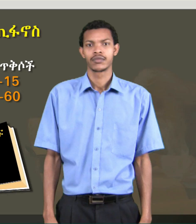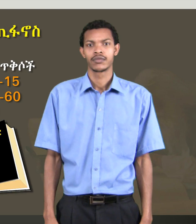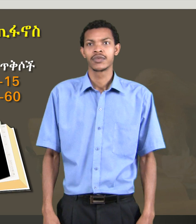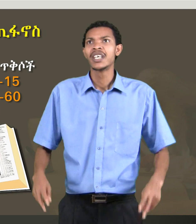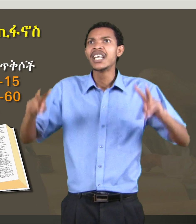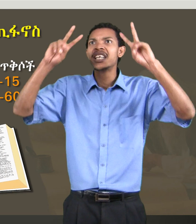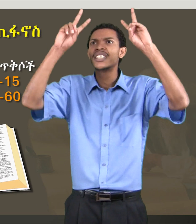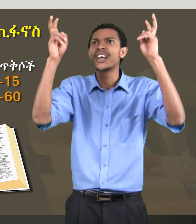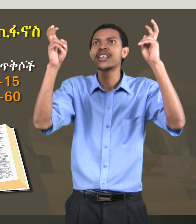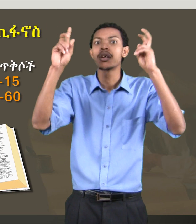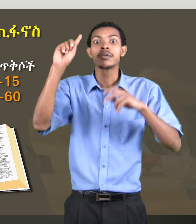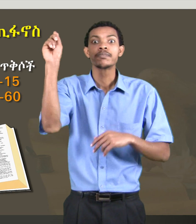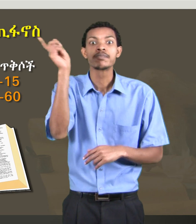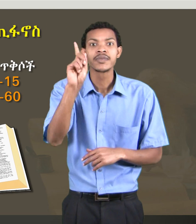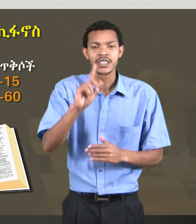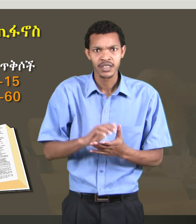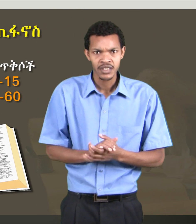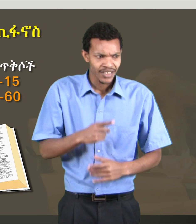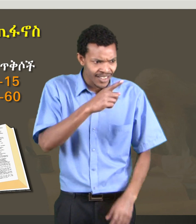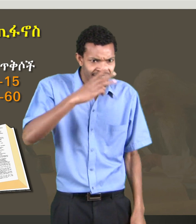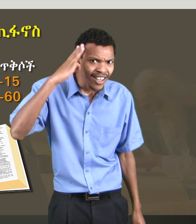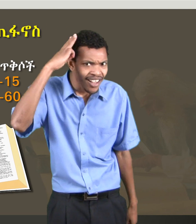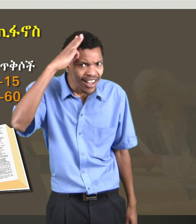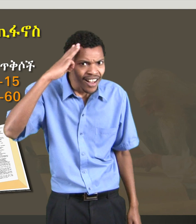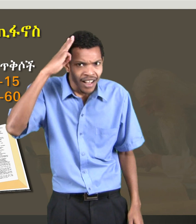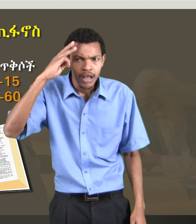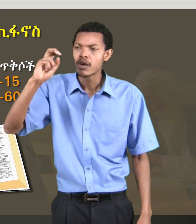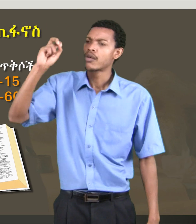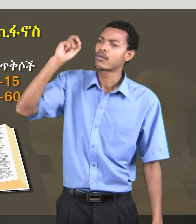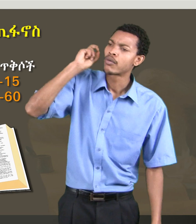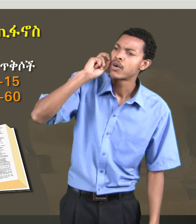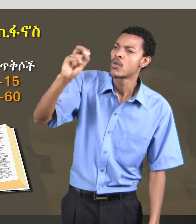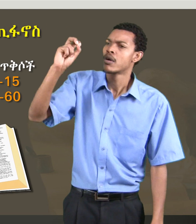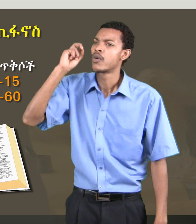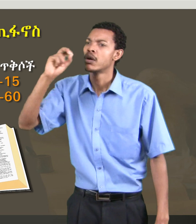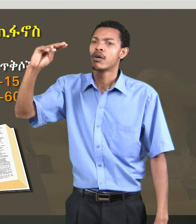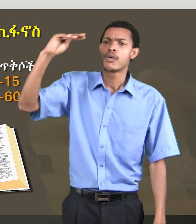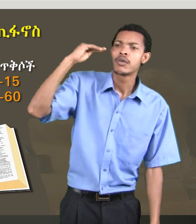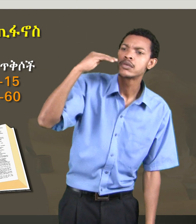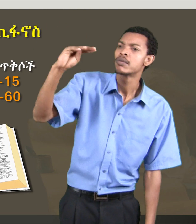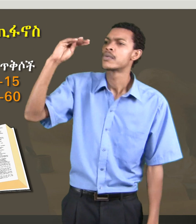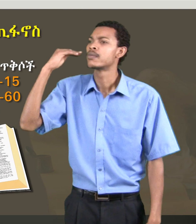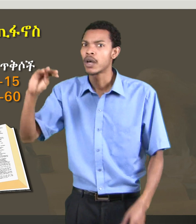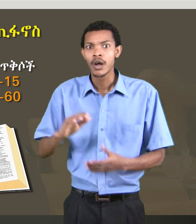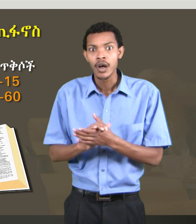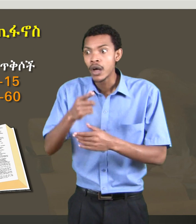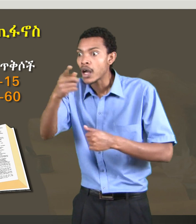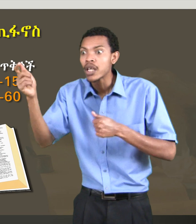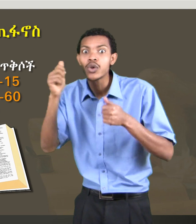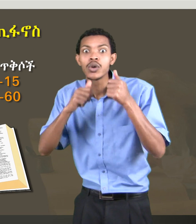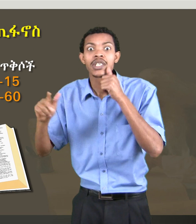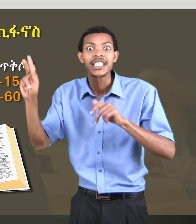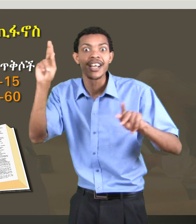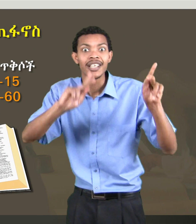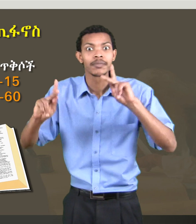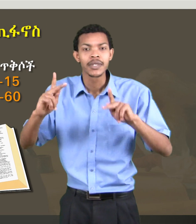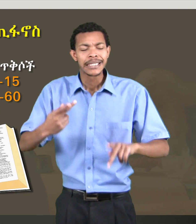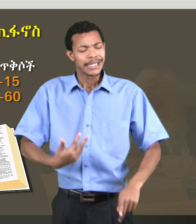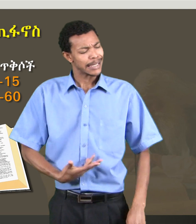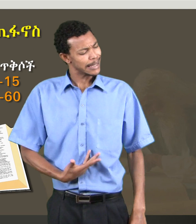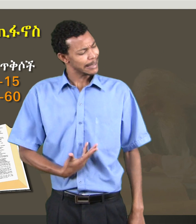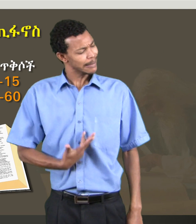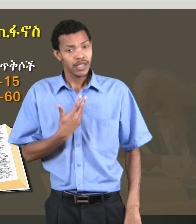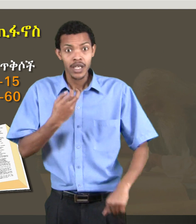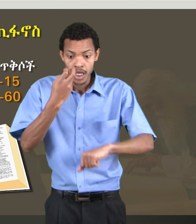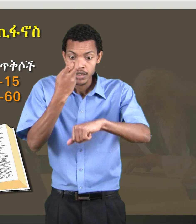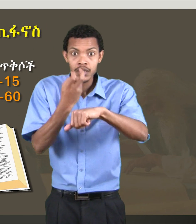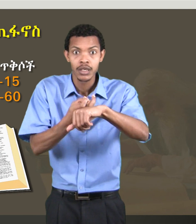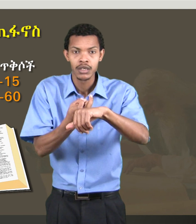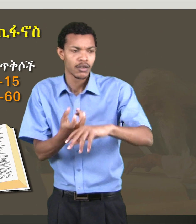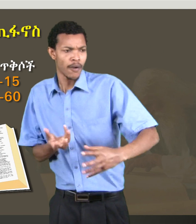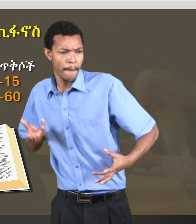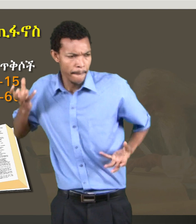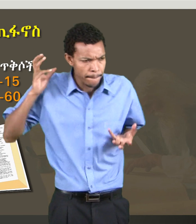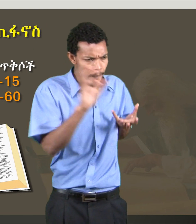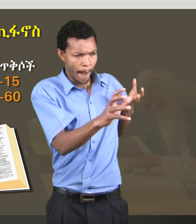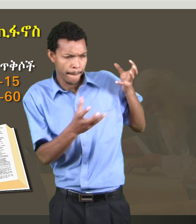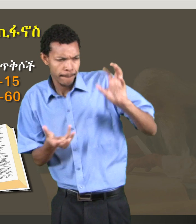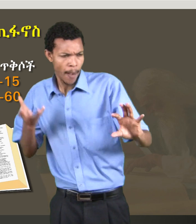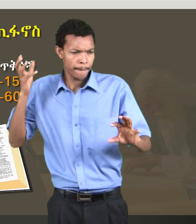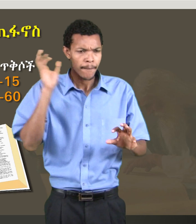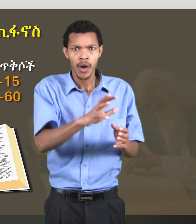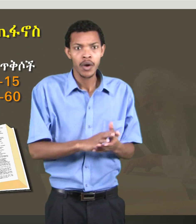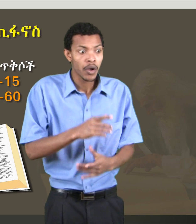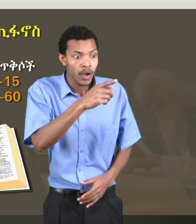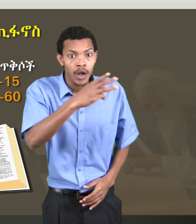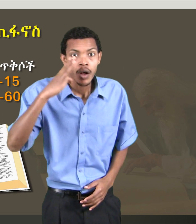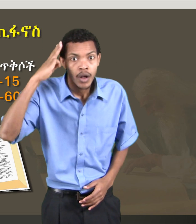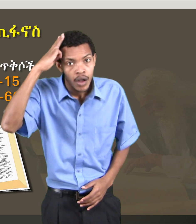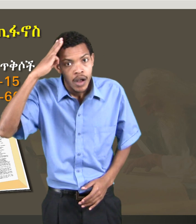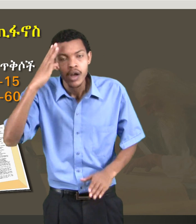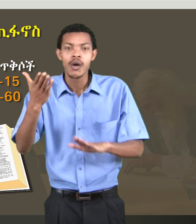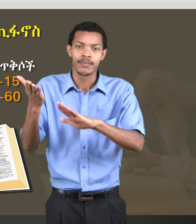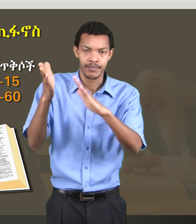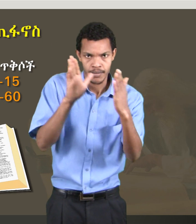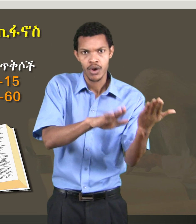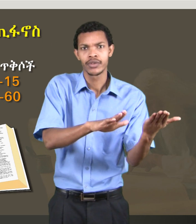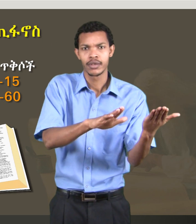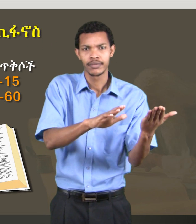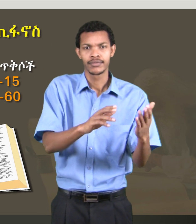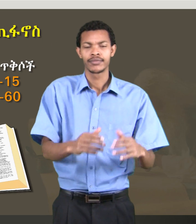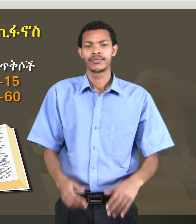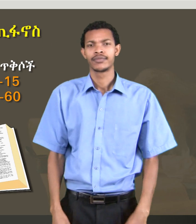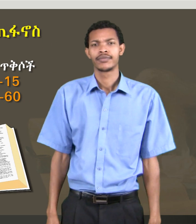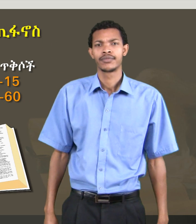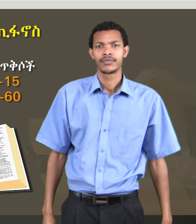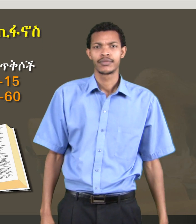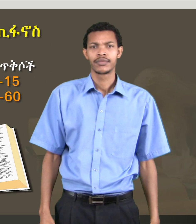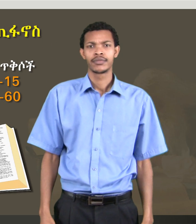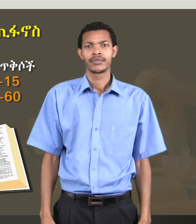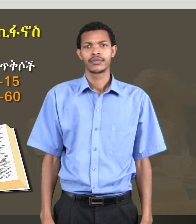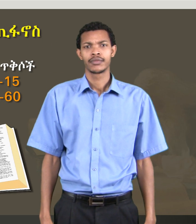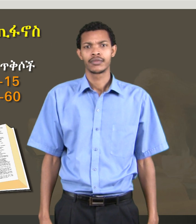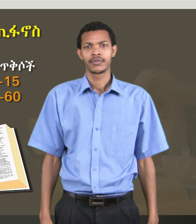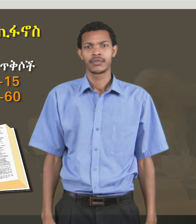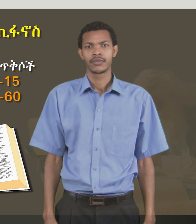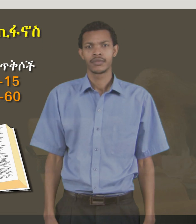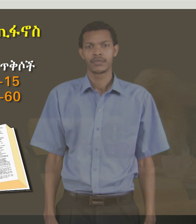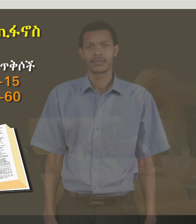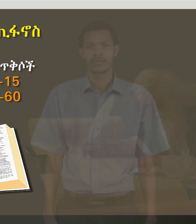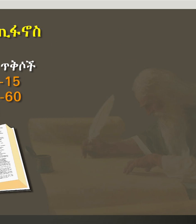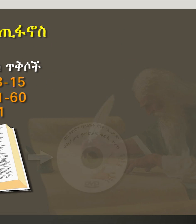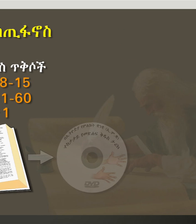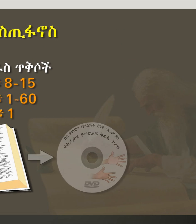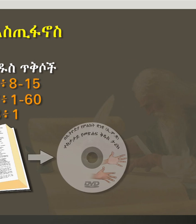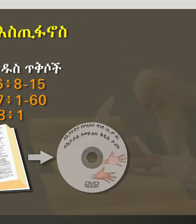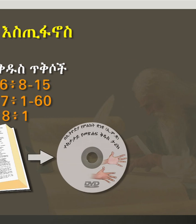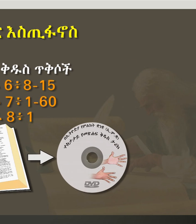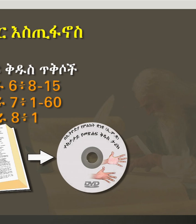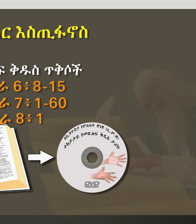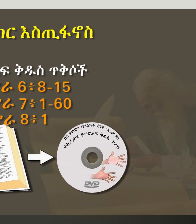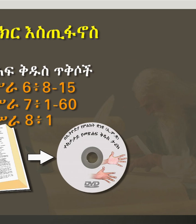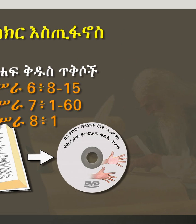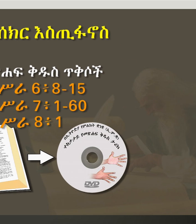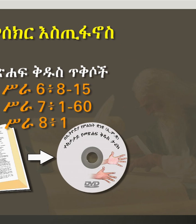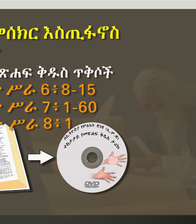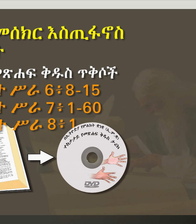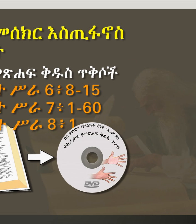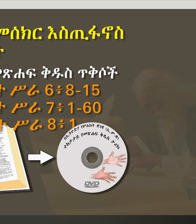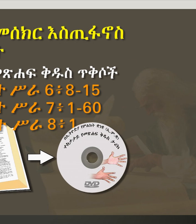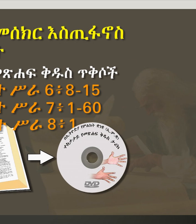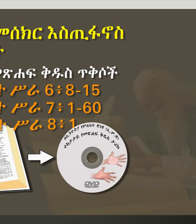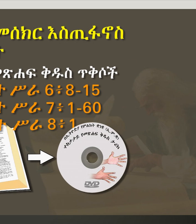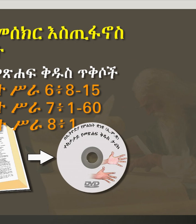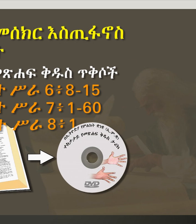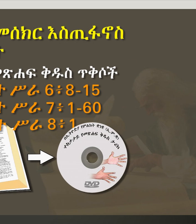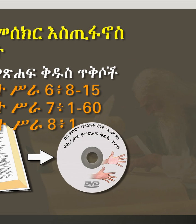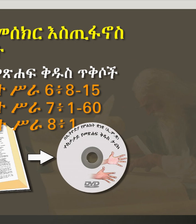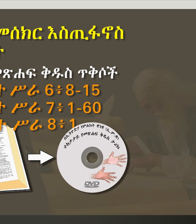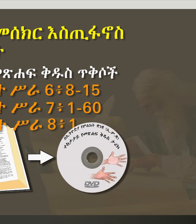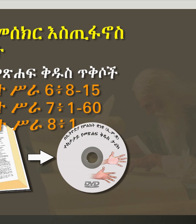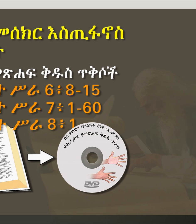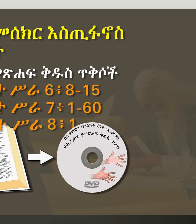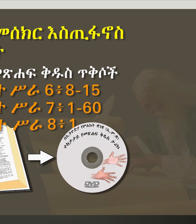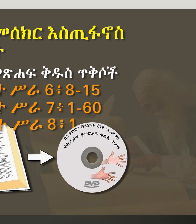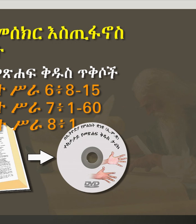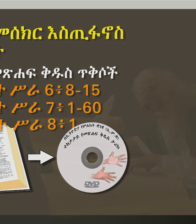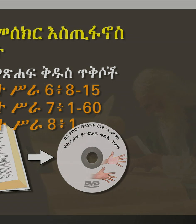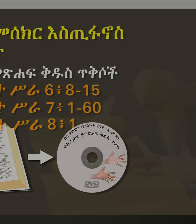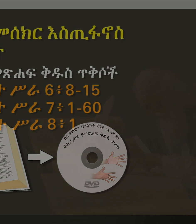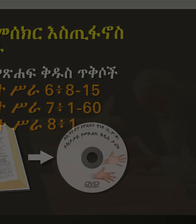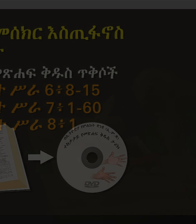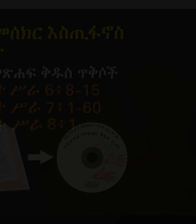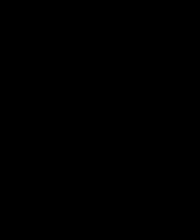Stephen is killed for preaching the gospel